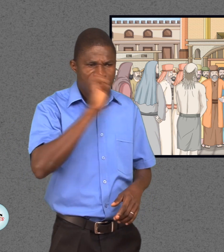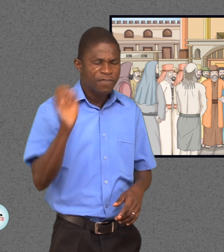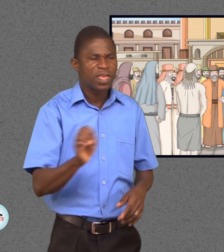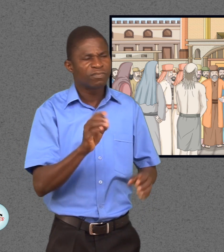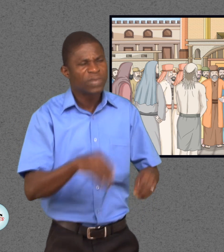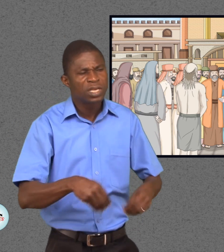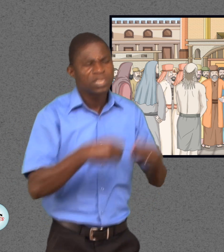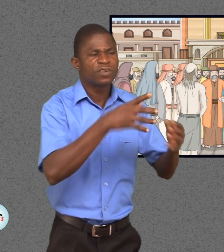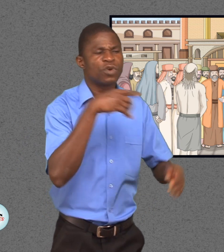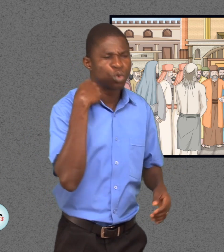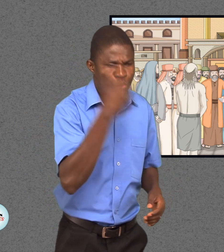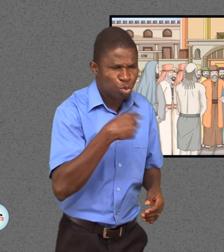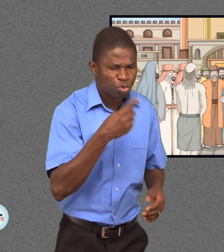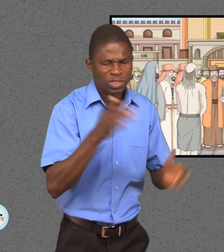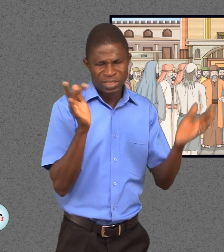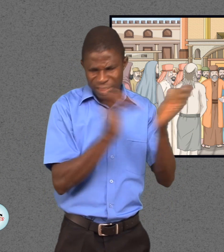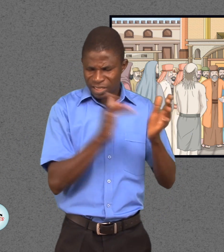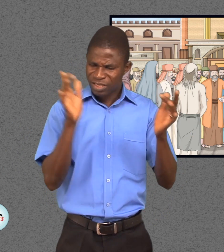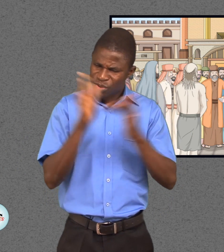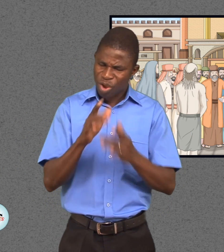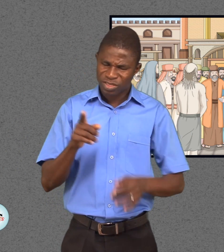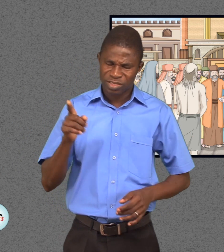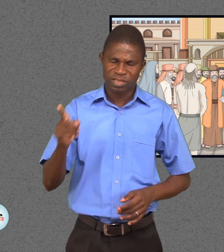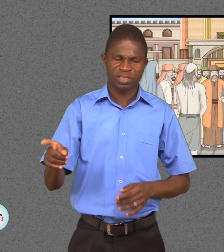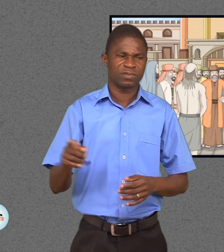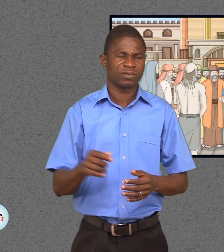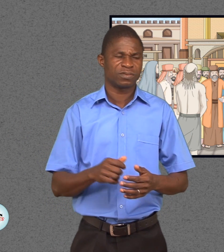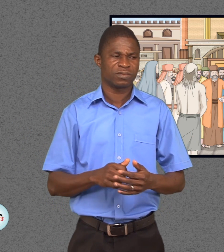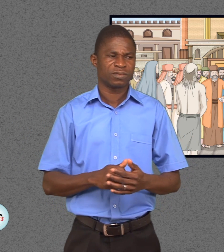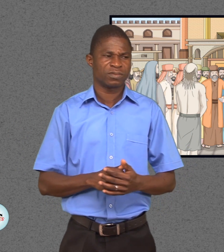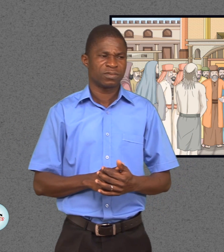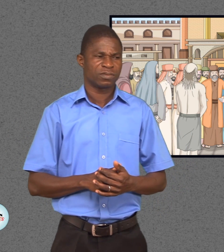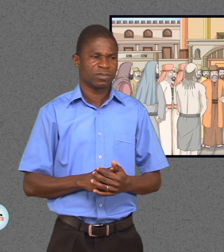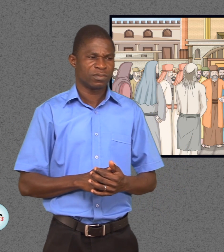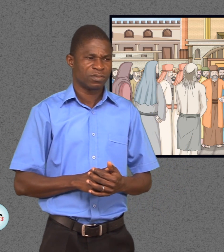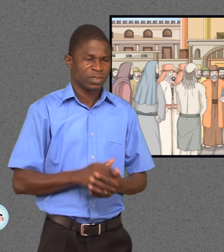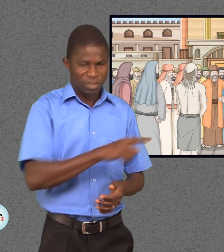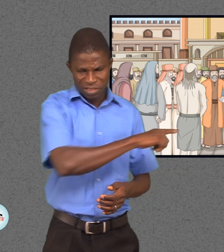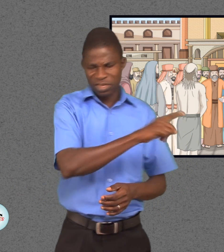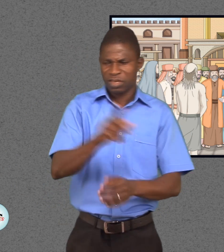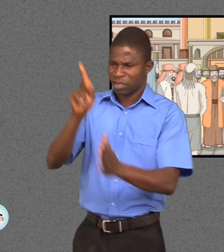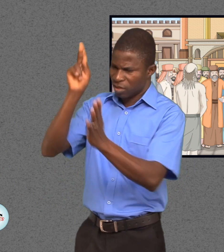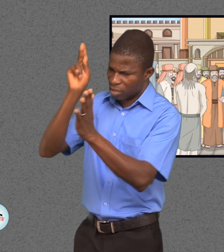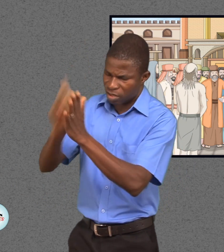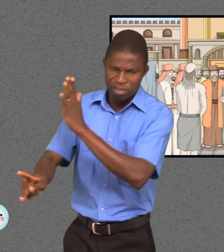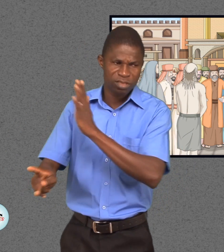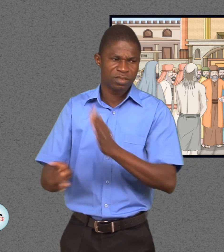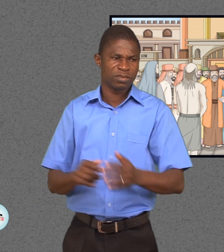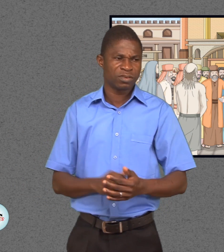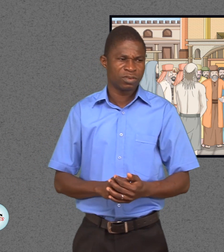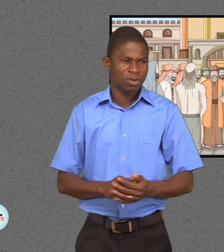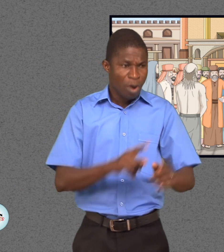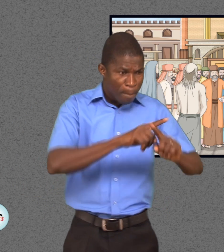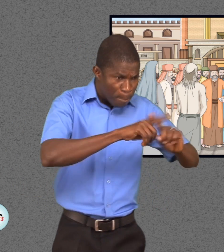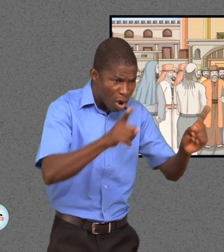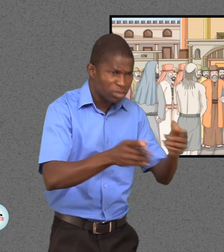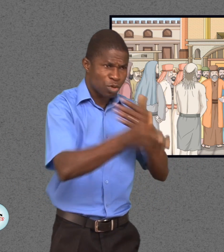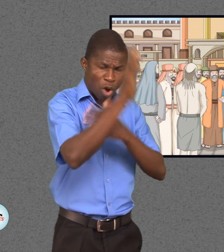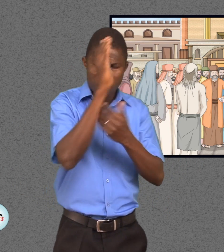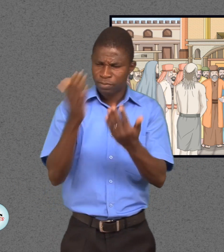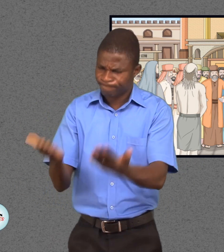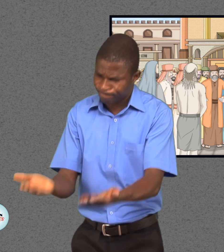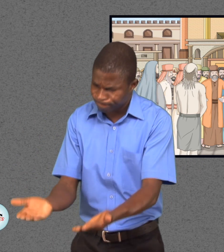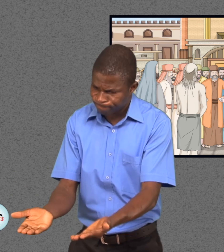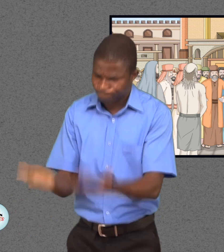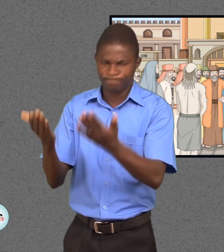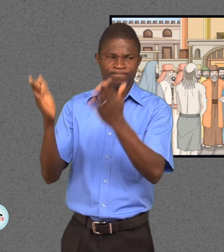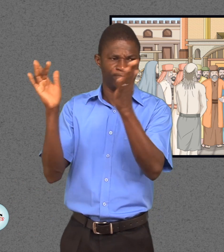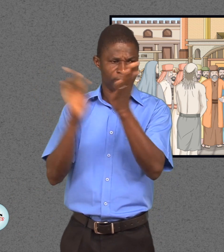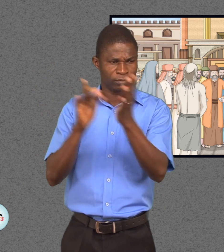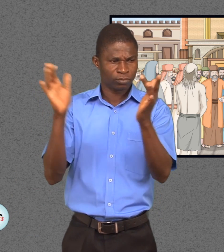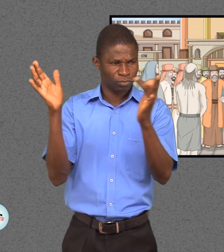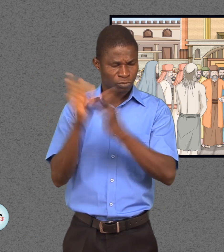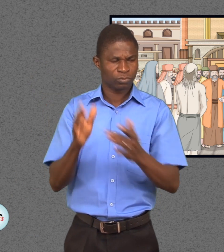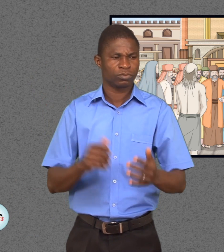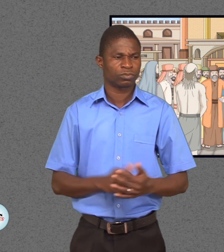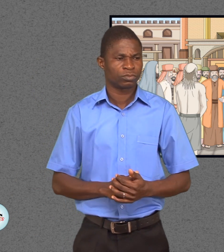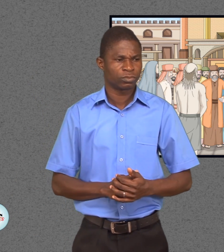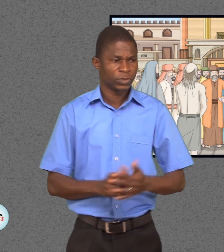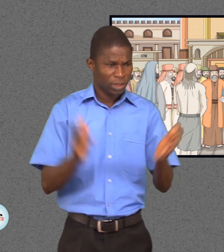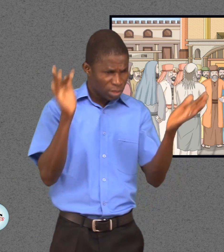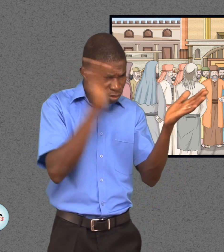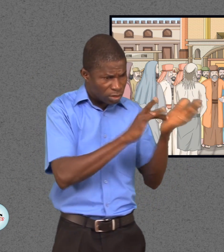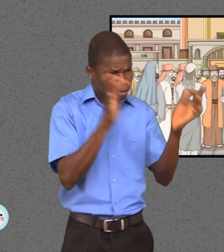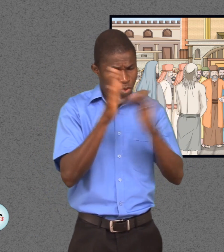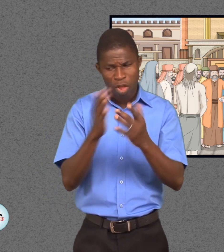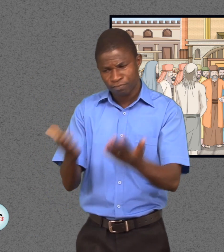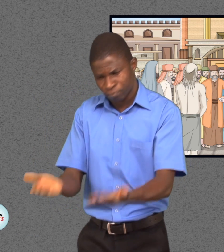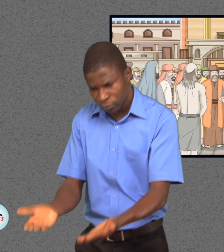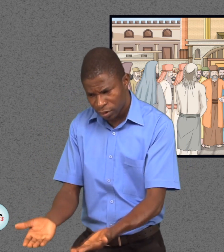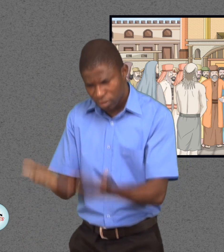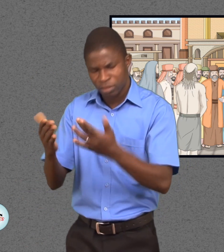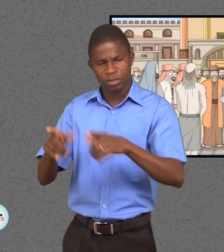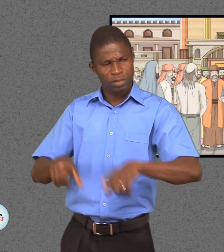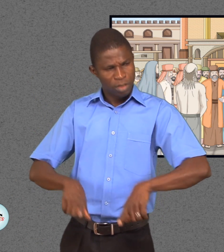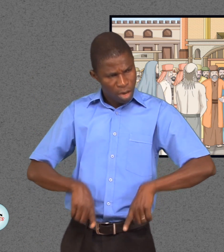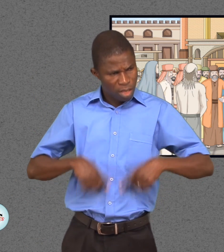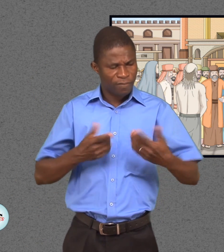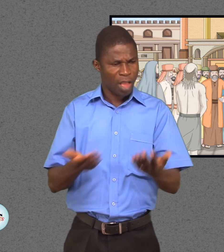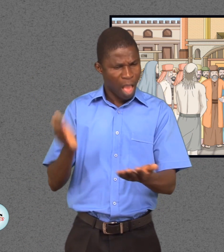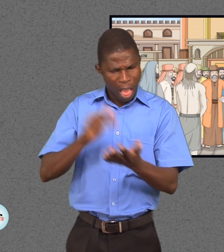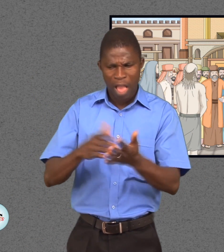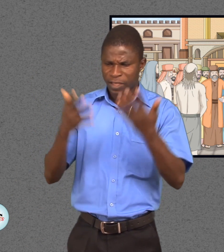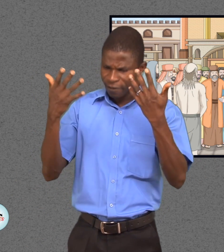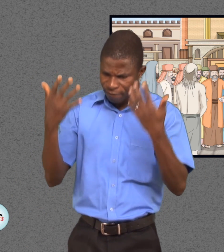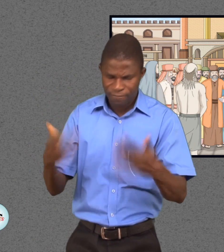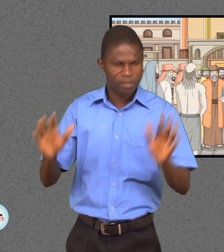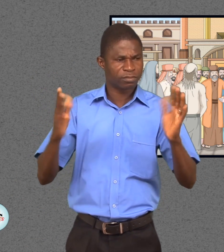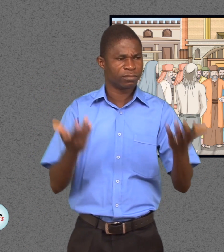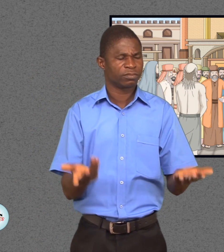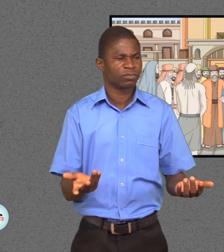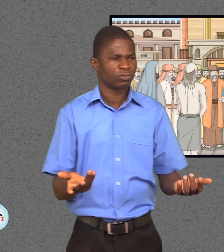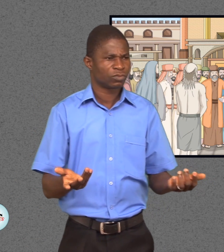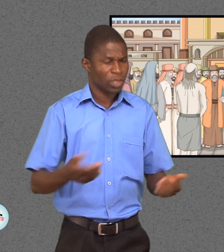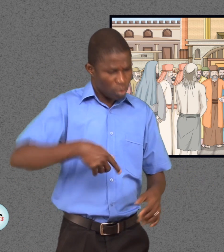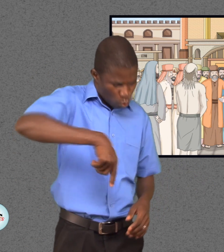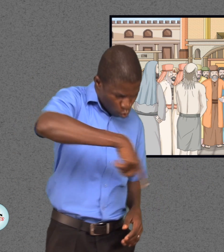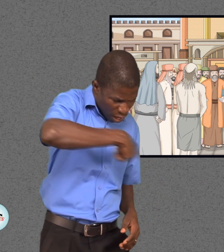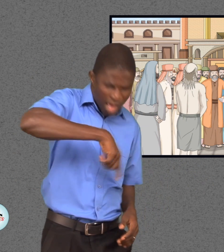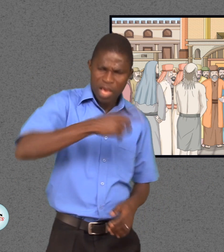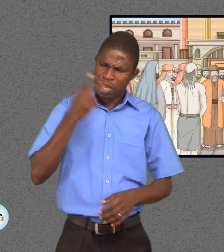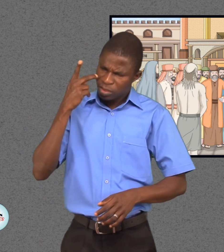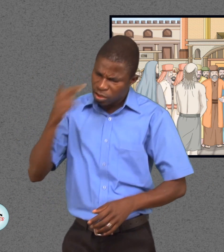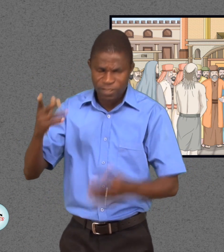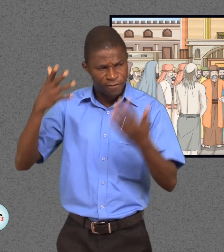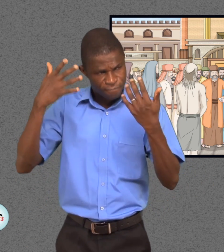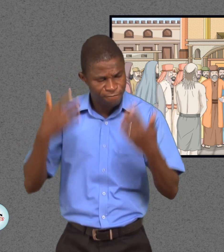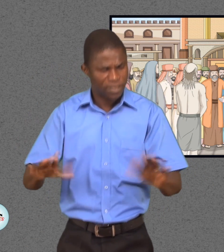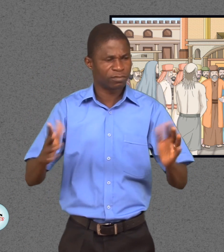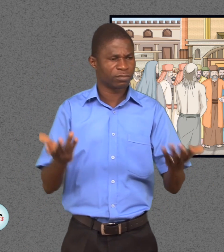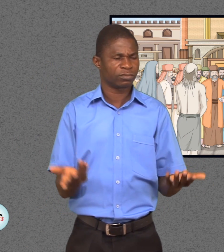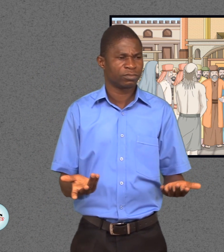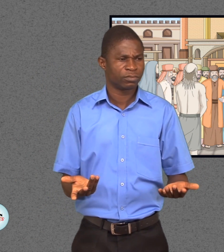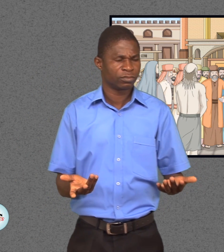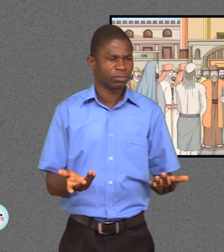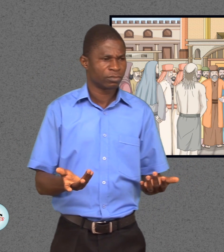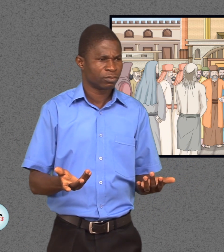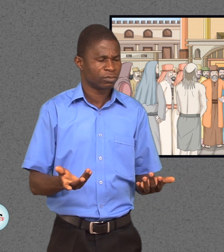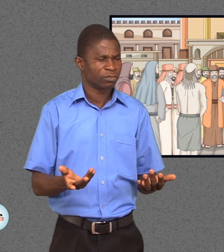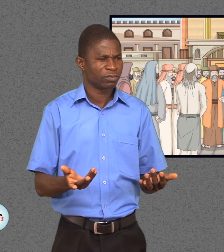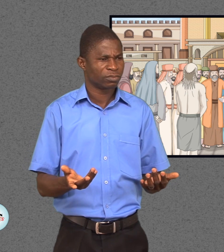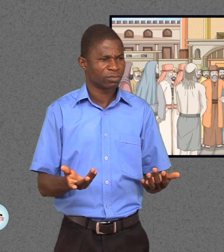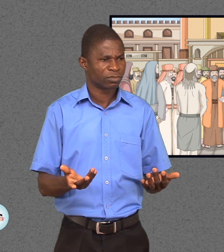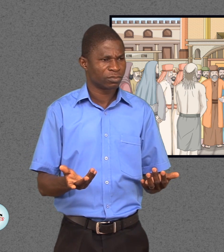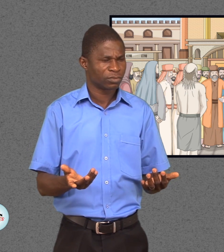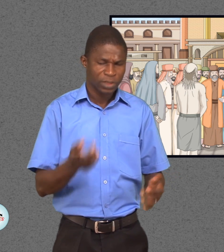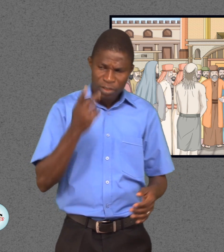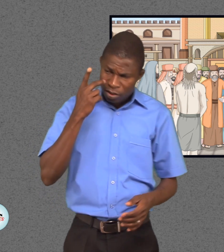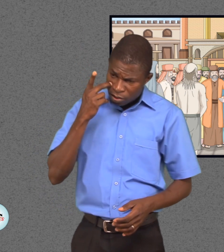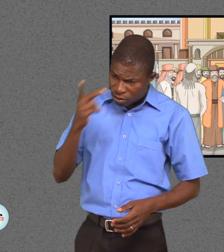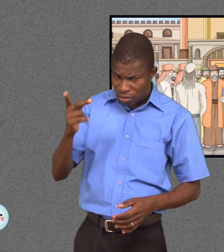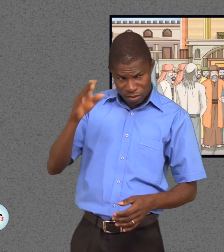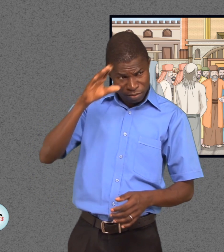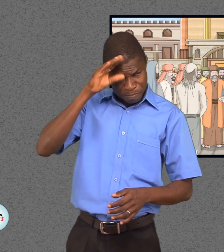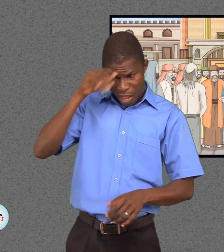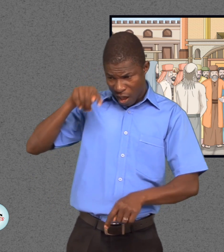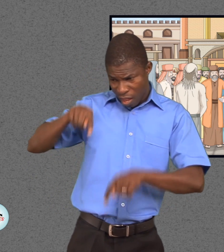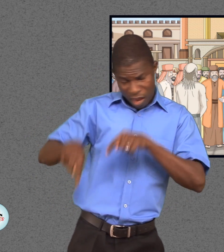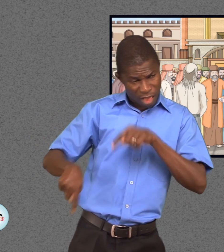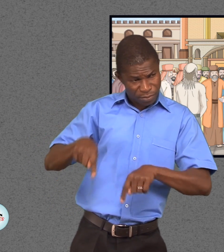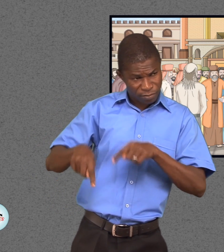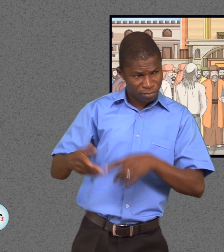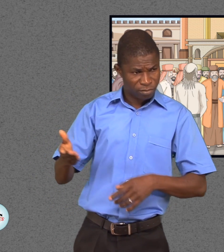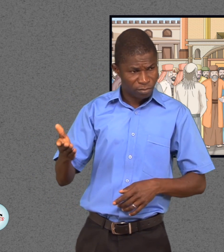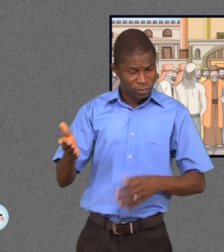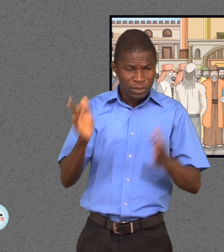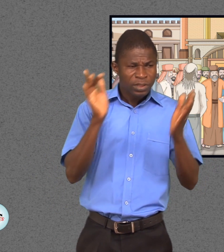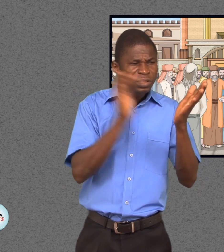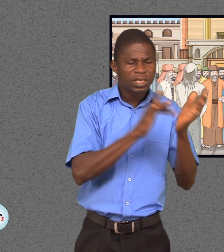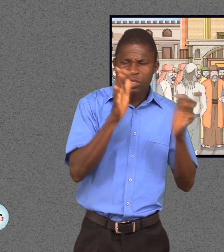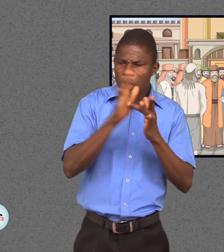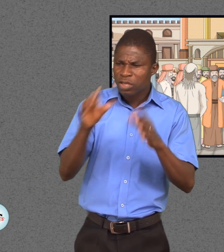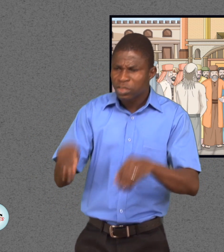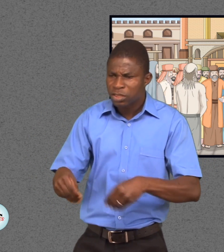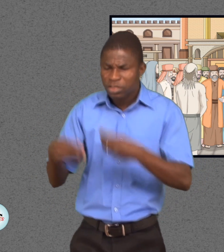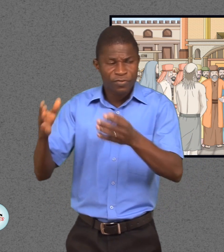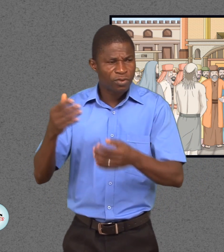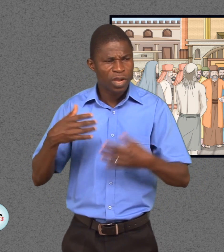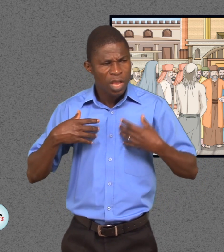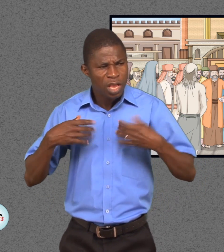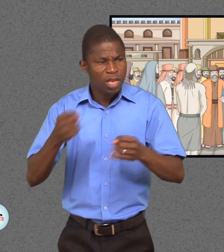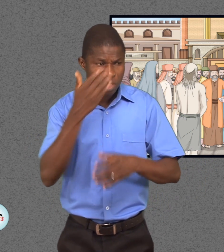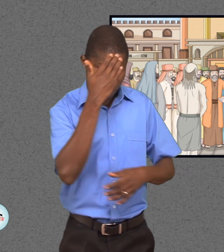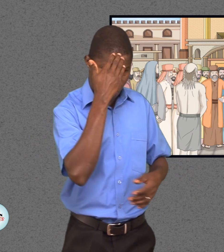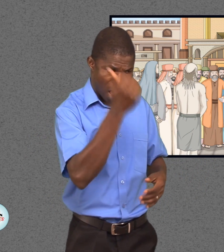You killed the Author of life, but God raised Him from the dead, and we are witnesses of the fact.